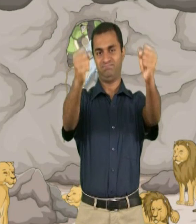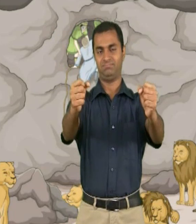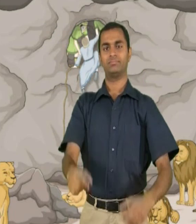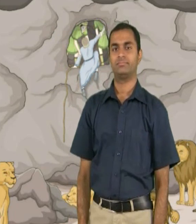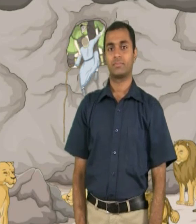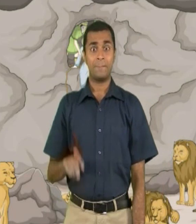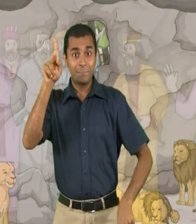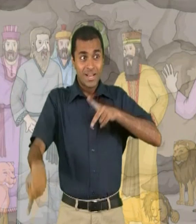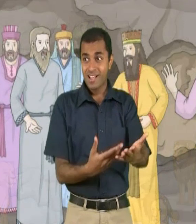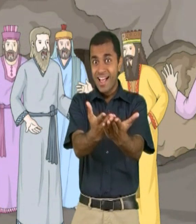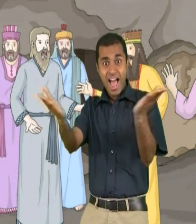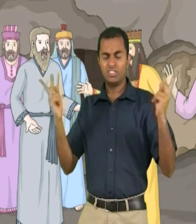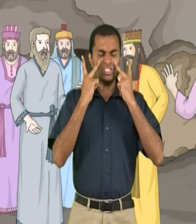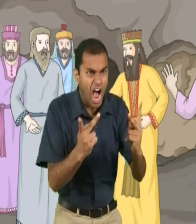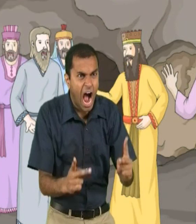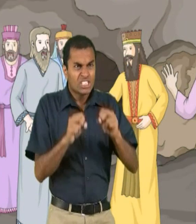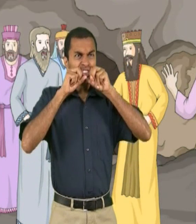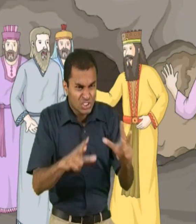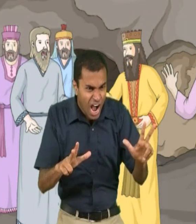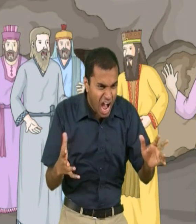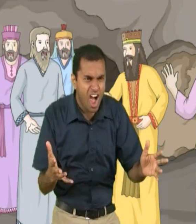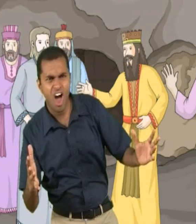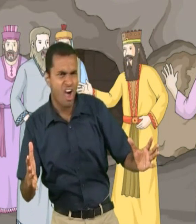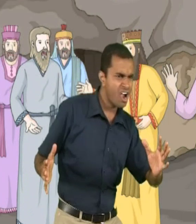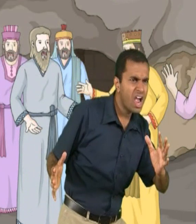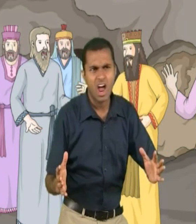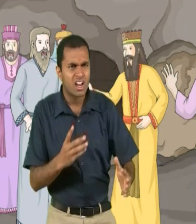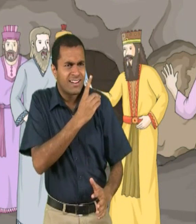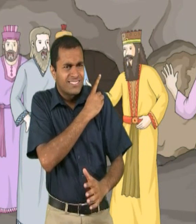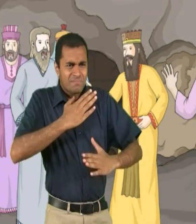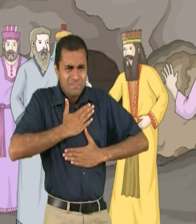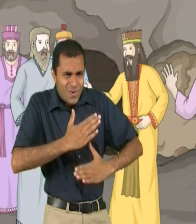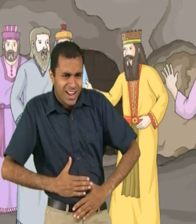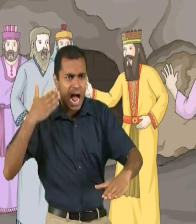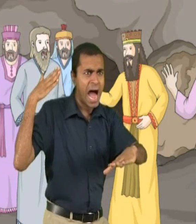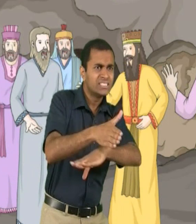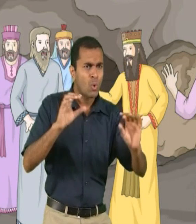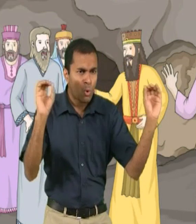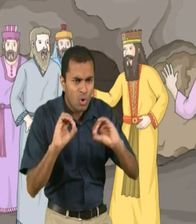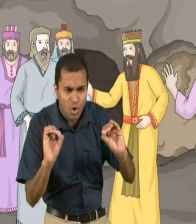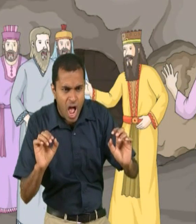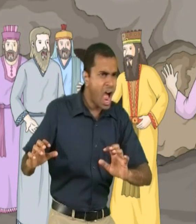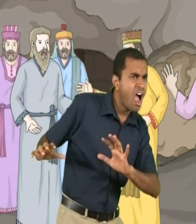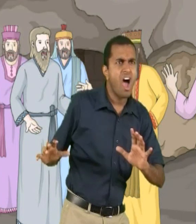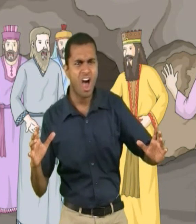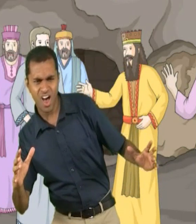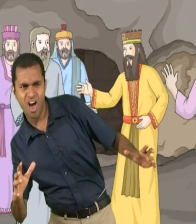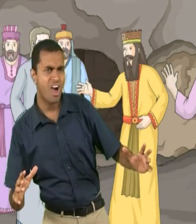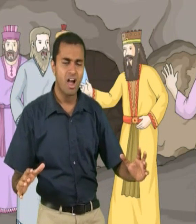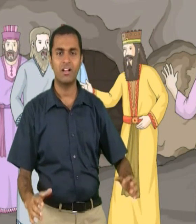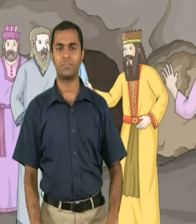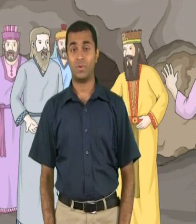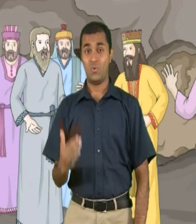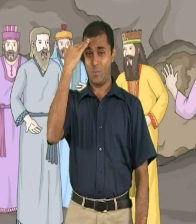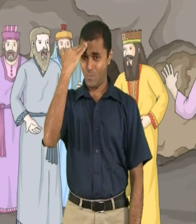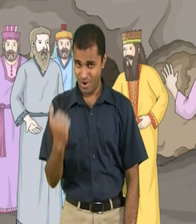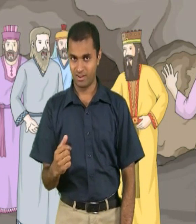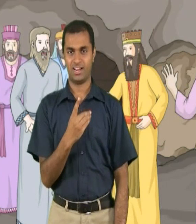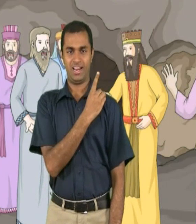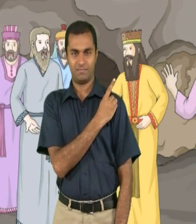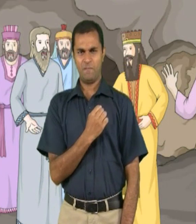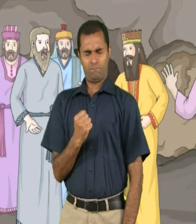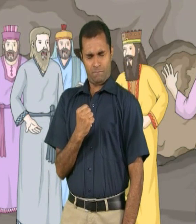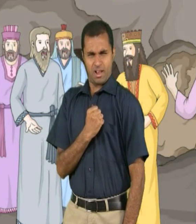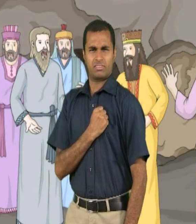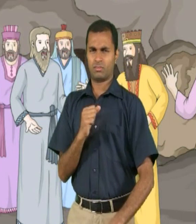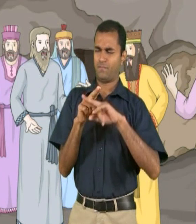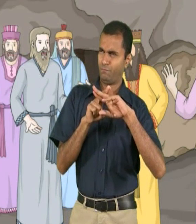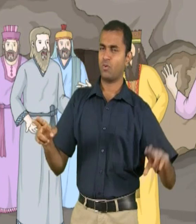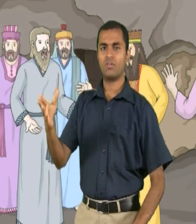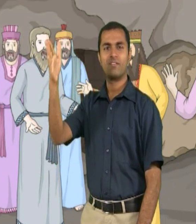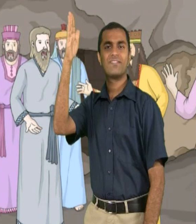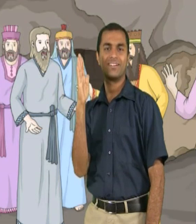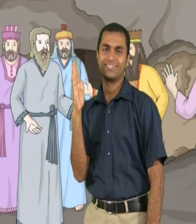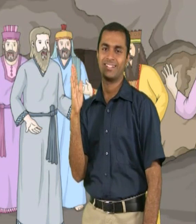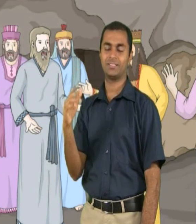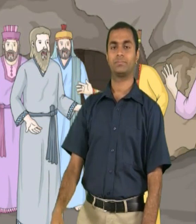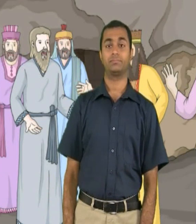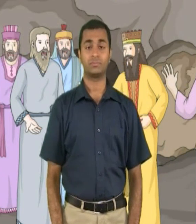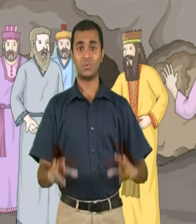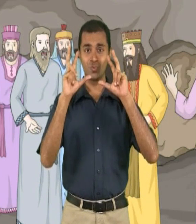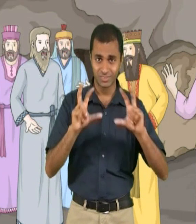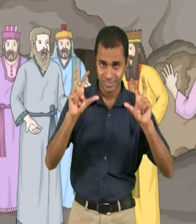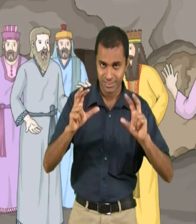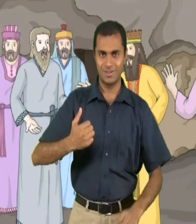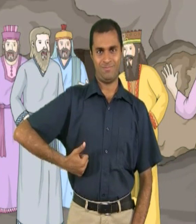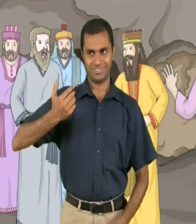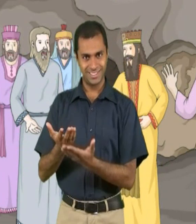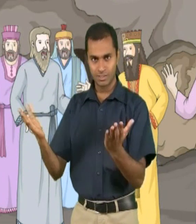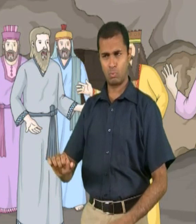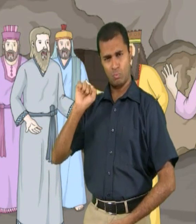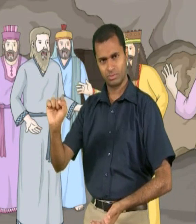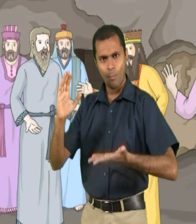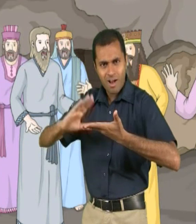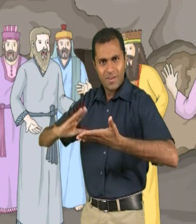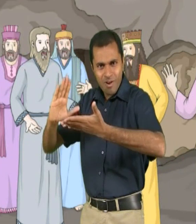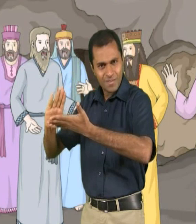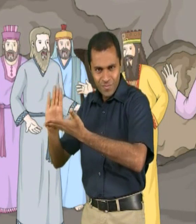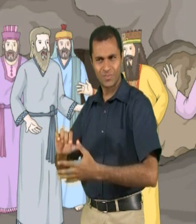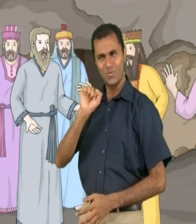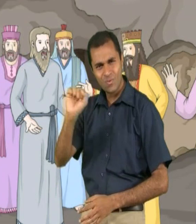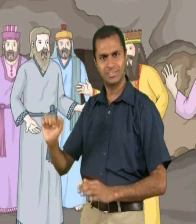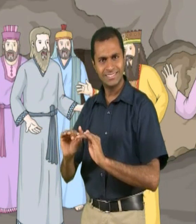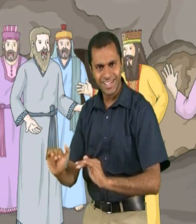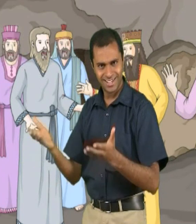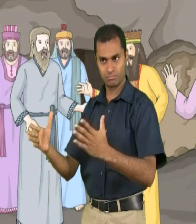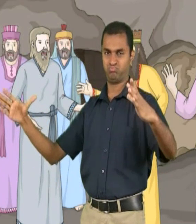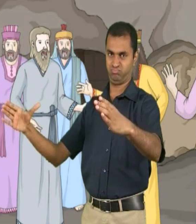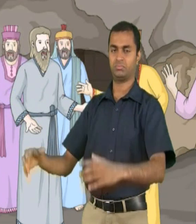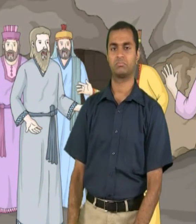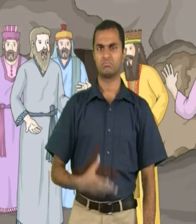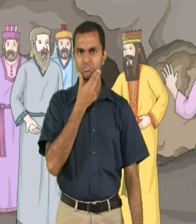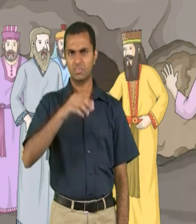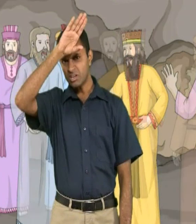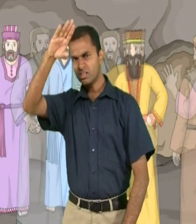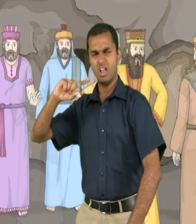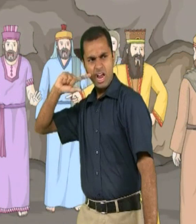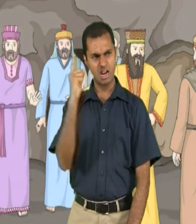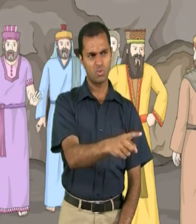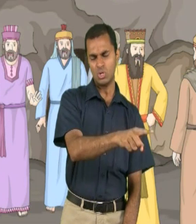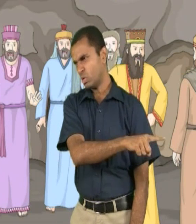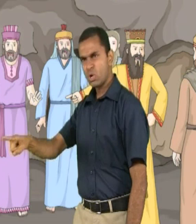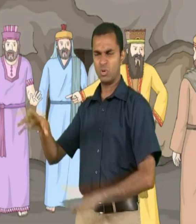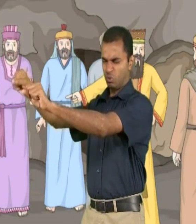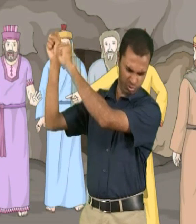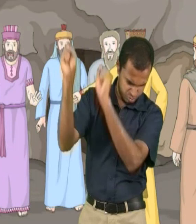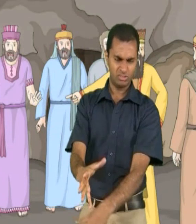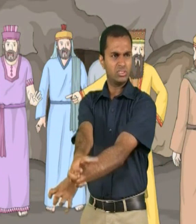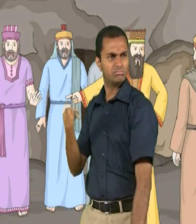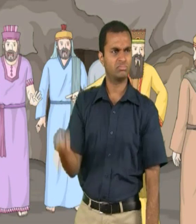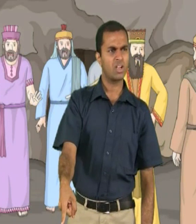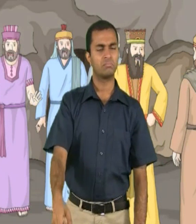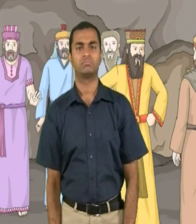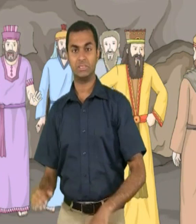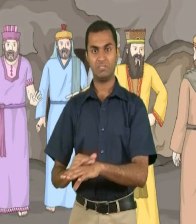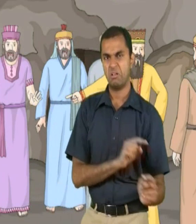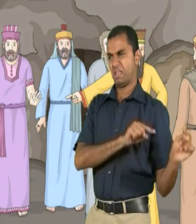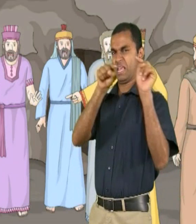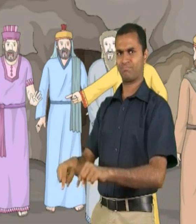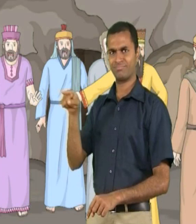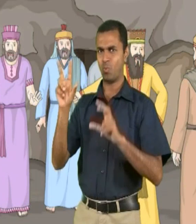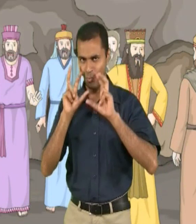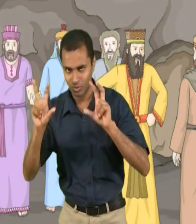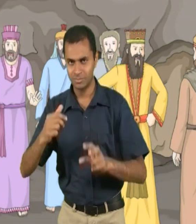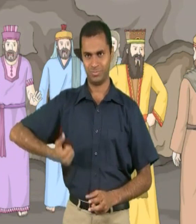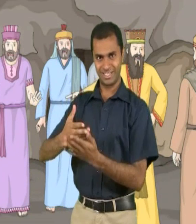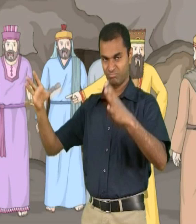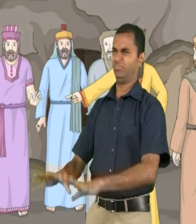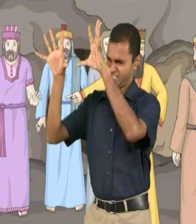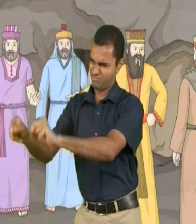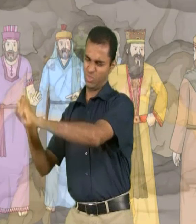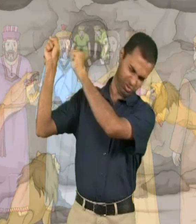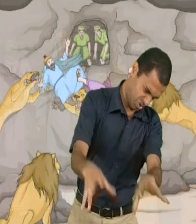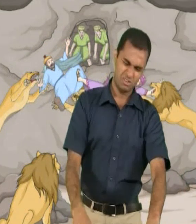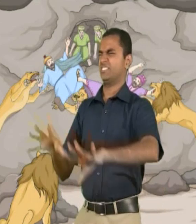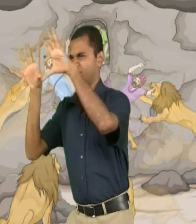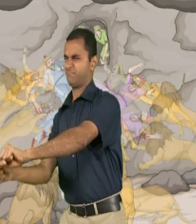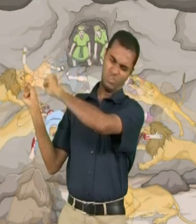At the command of the king, the men who had falsely accused Daniel were brought and thrown into the den of lions—they and their children and wives.